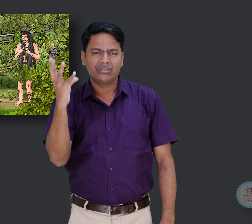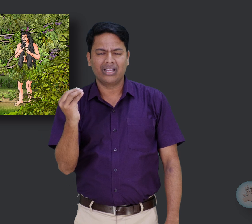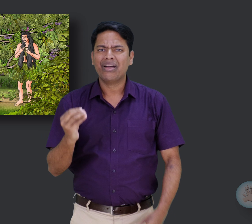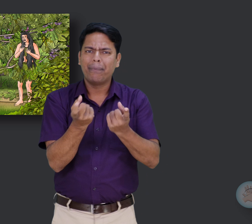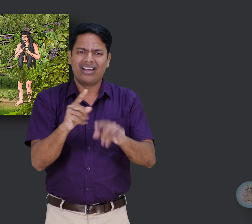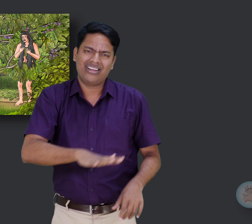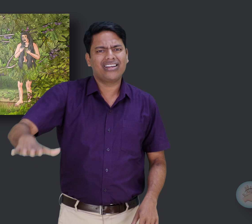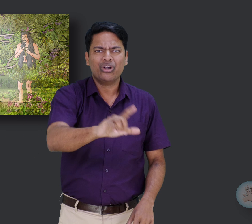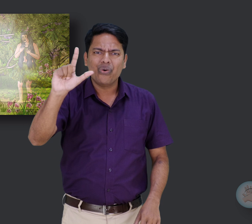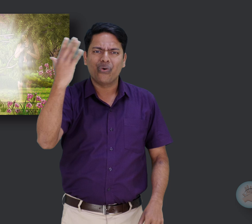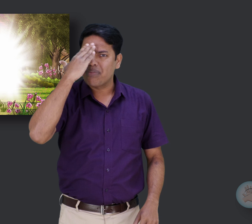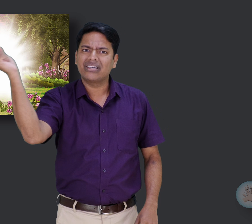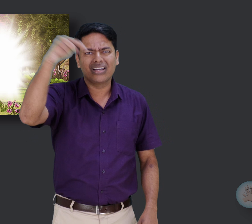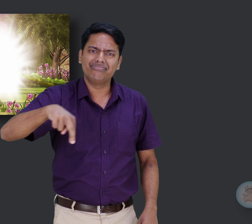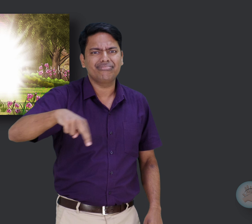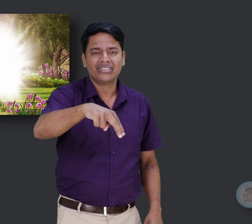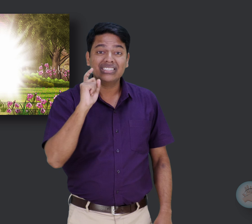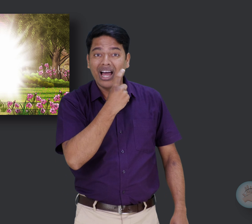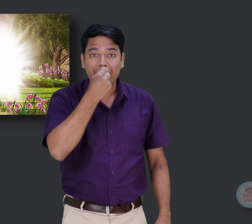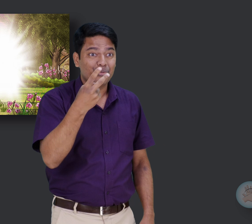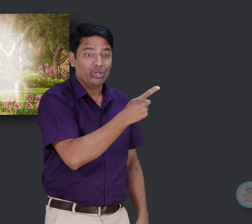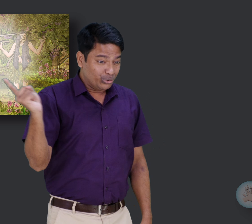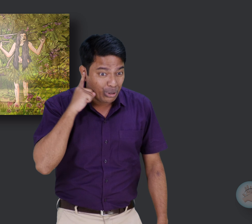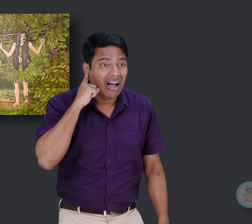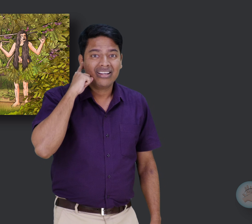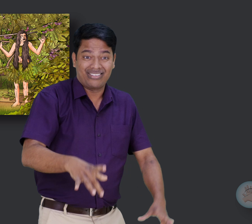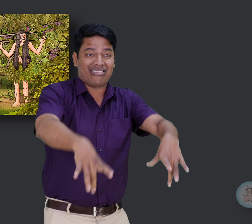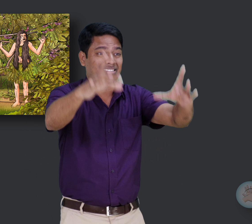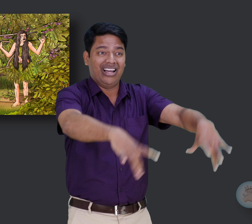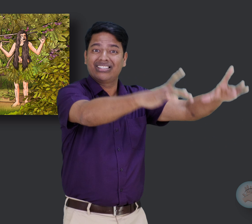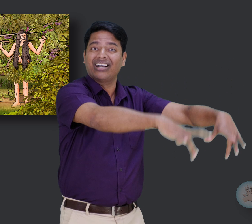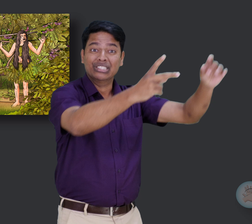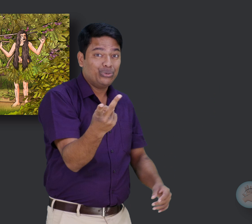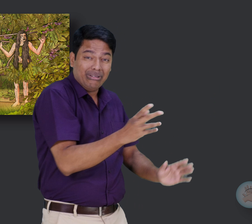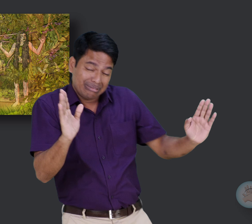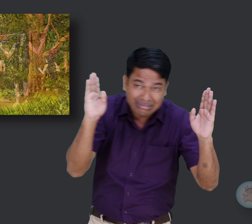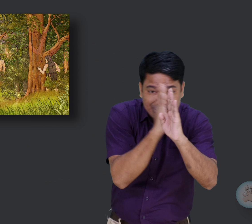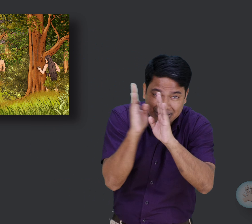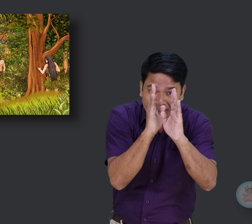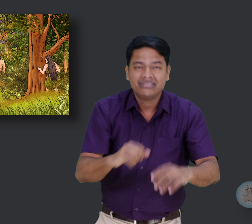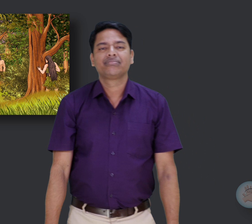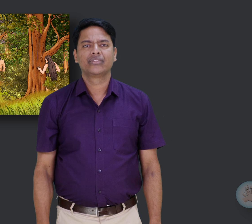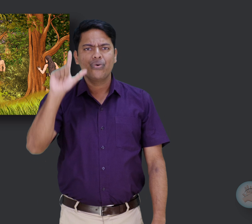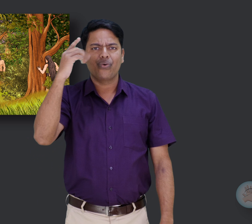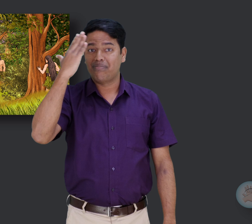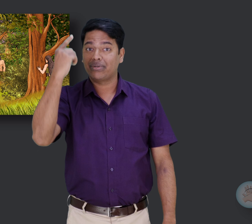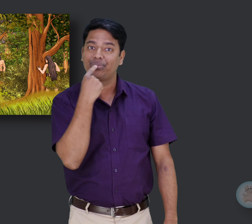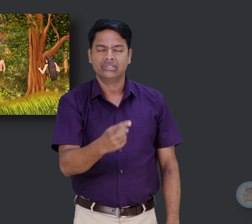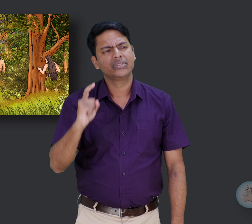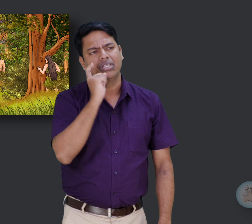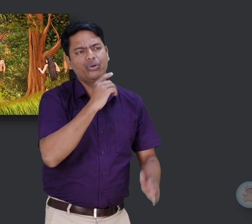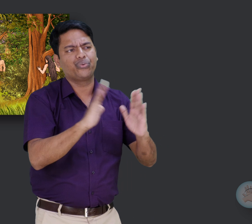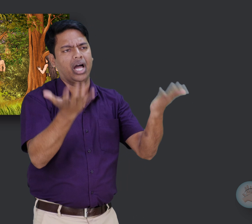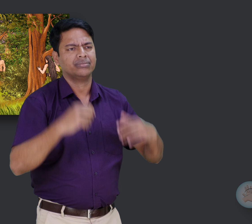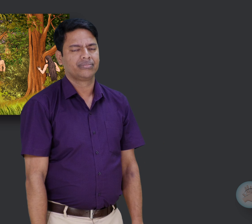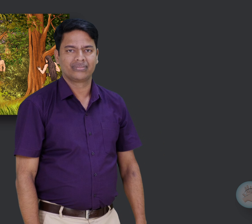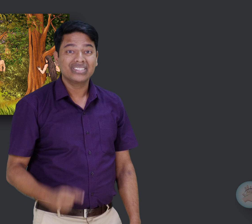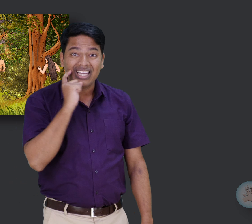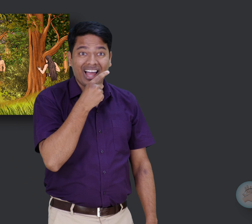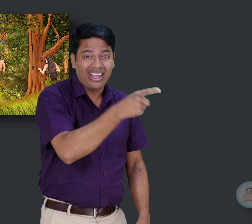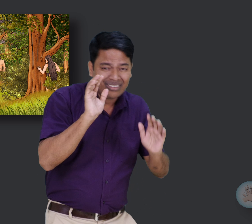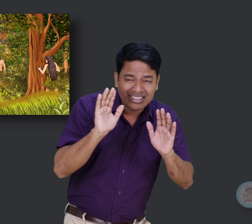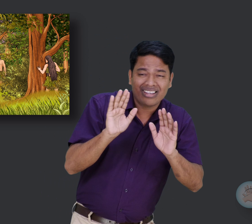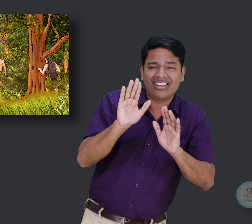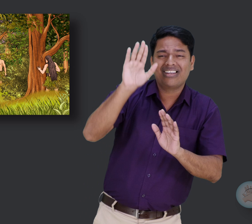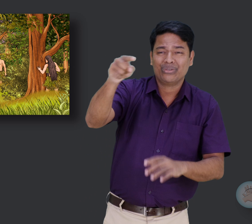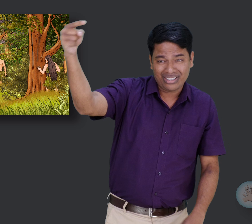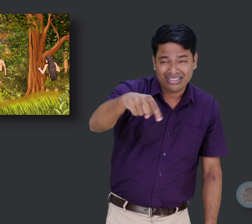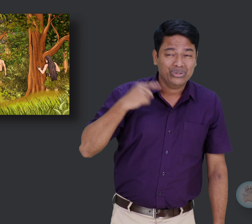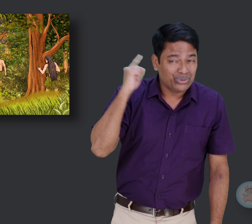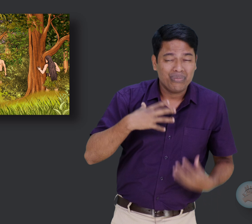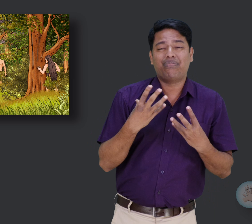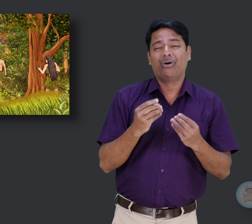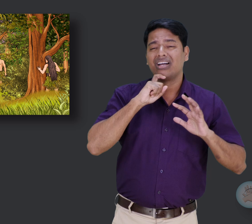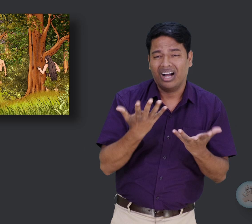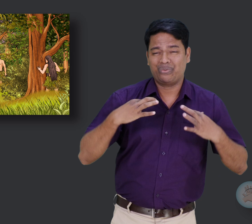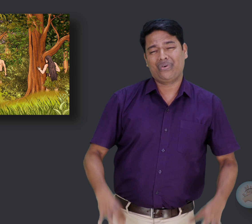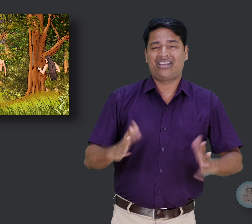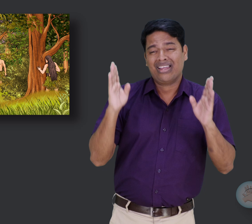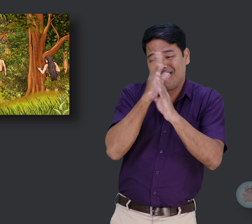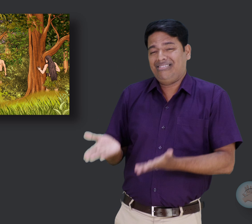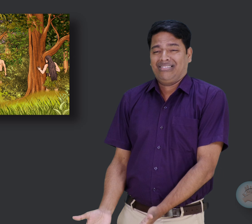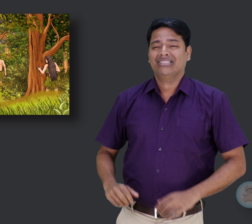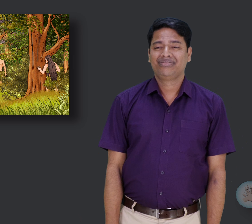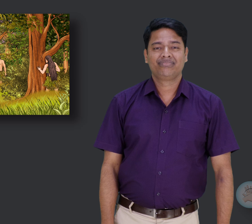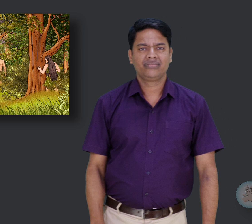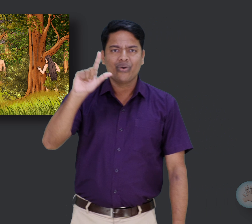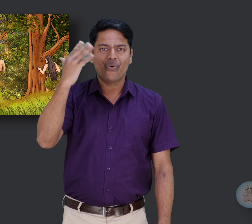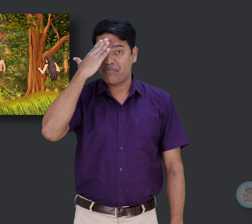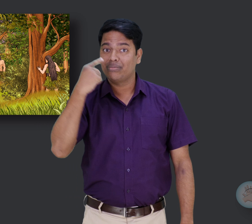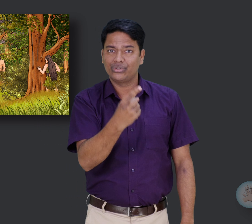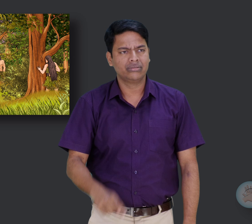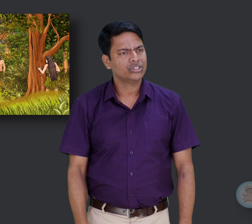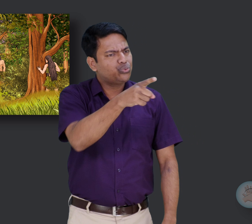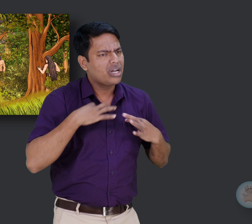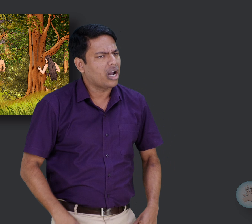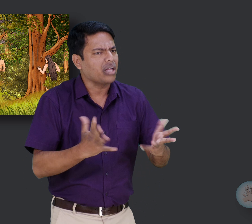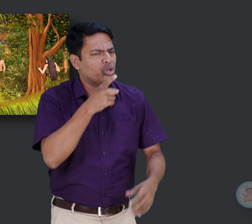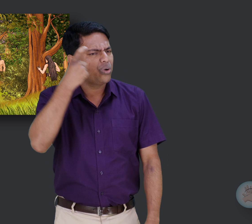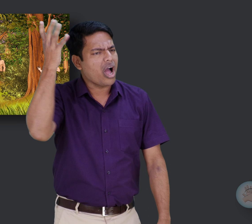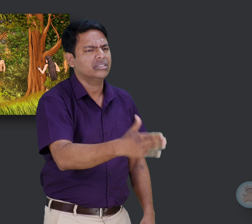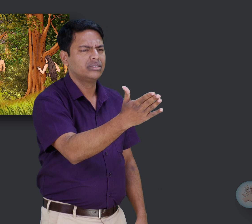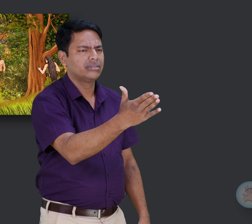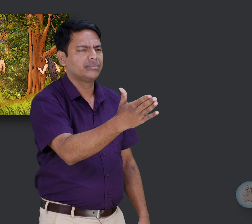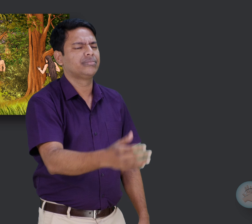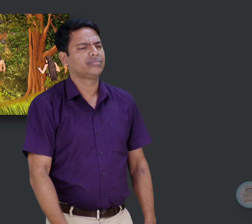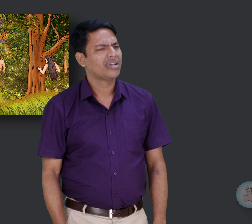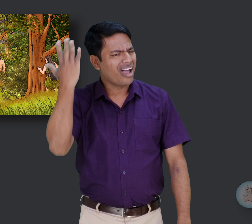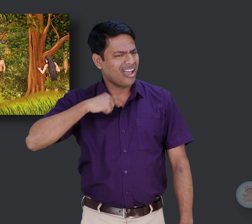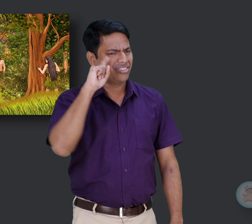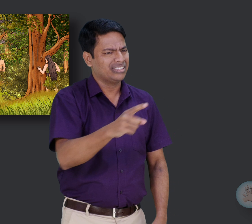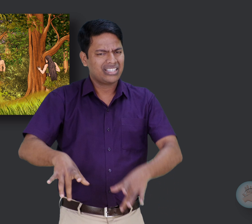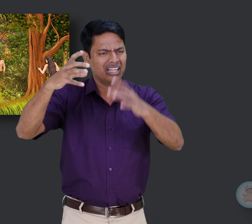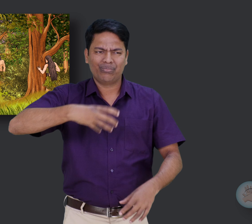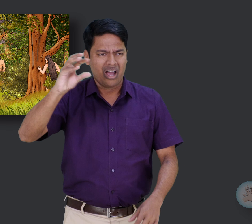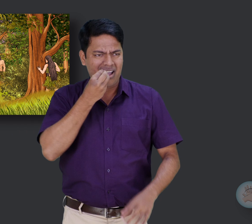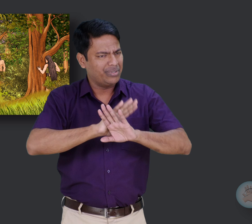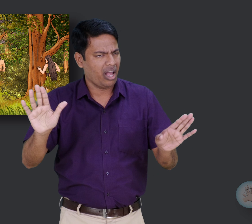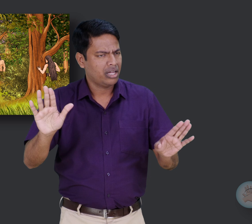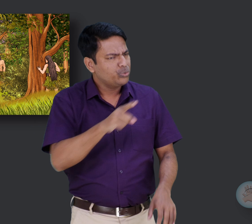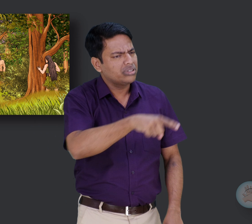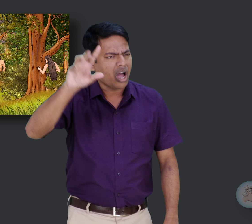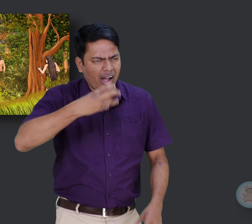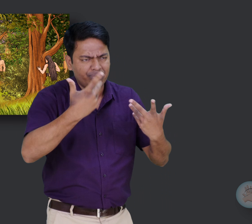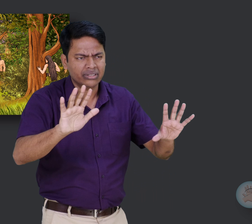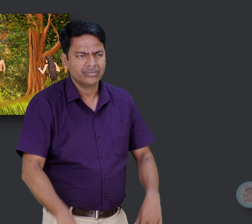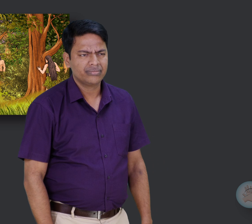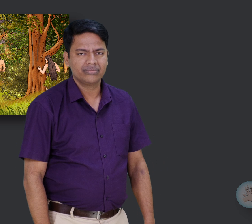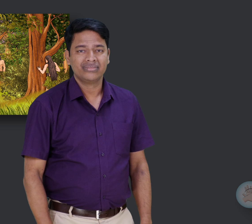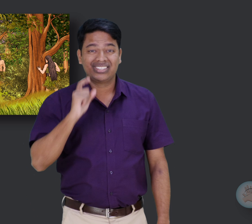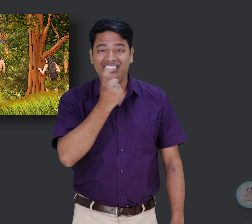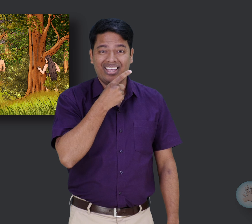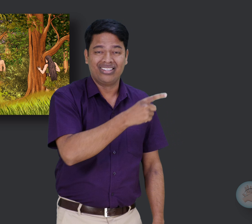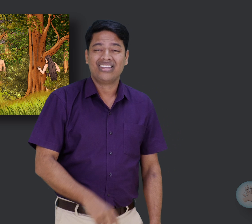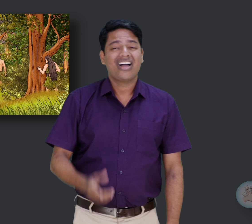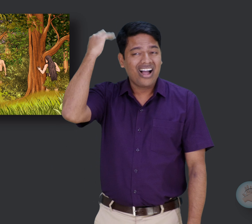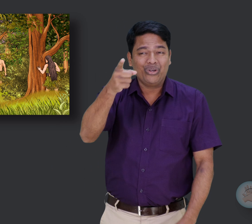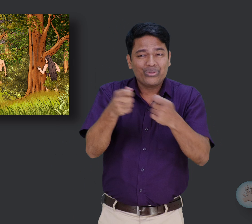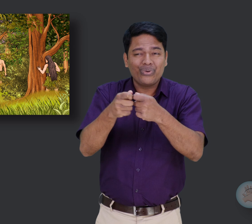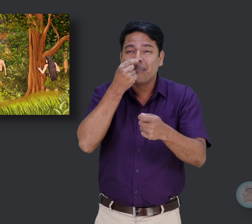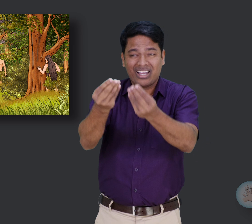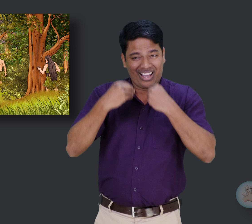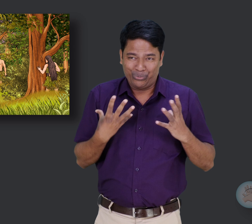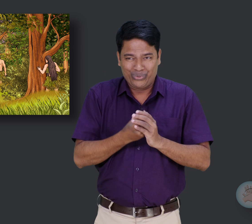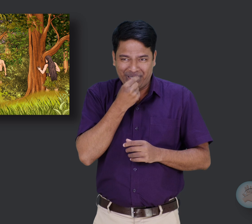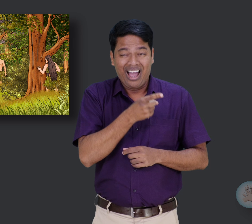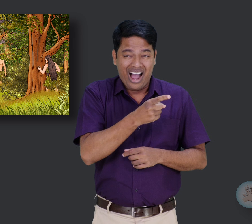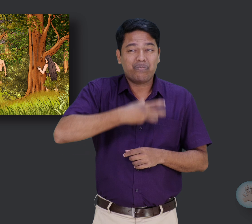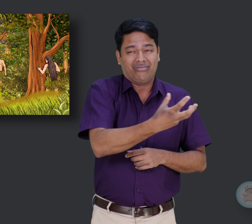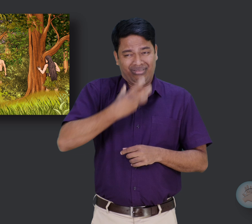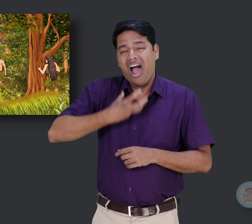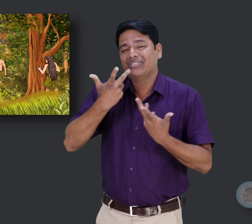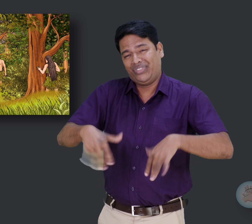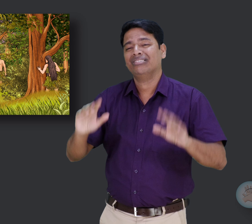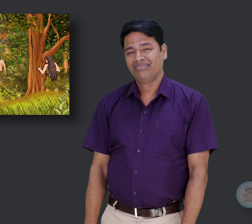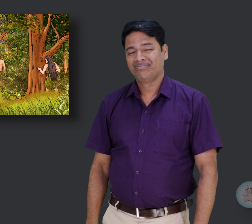Then the man and his wife heard the voice of the LORD God walking in the garden in the breeze of the day, and they hid themselves from the presence of the LORD God among the trees of the garden. But the LORD God called out to the man, “Where are you?” “I heard Your voice in the garden,” he replied, “and I was afraid because I was naked;